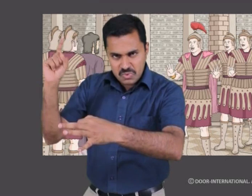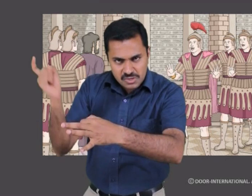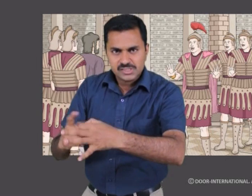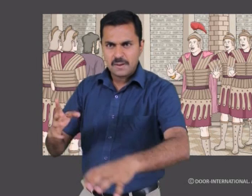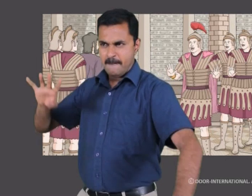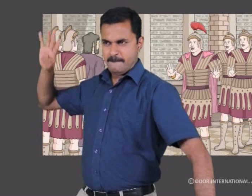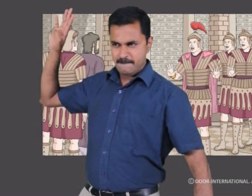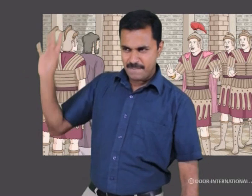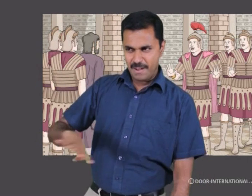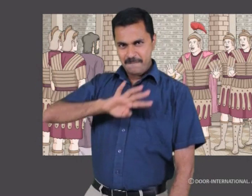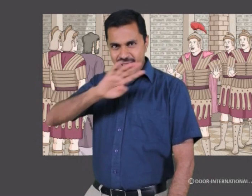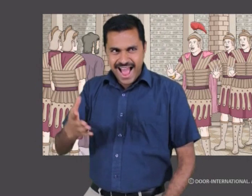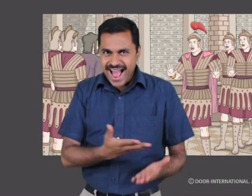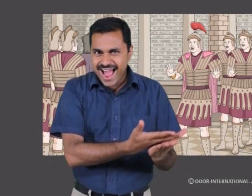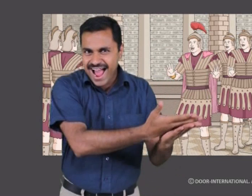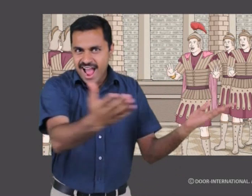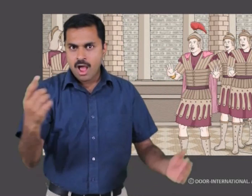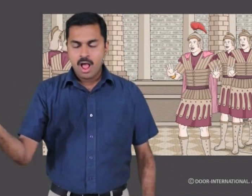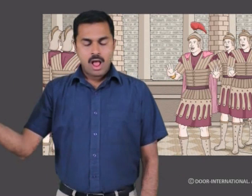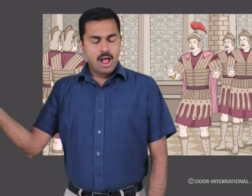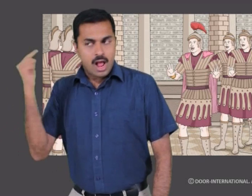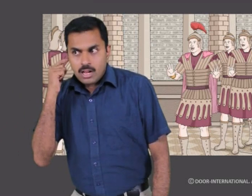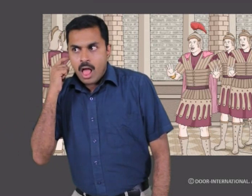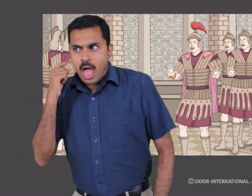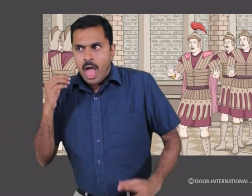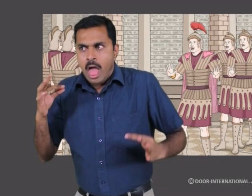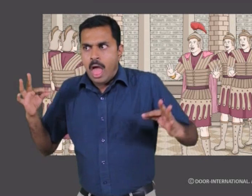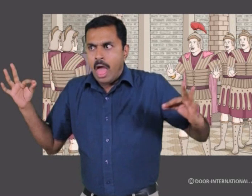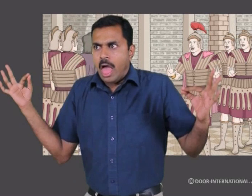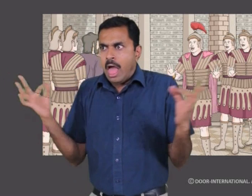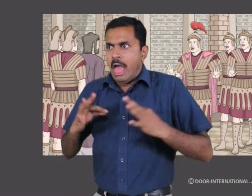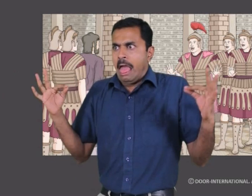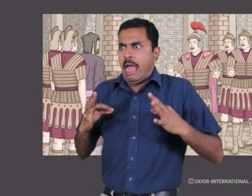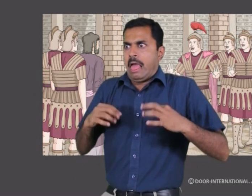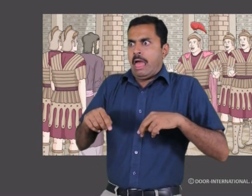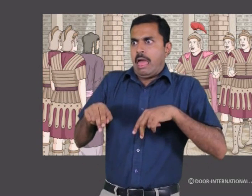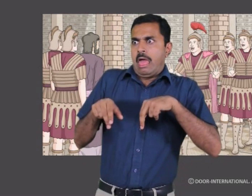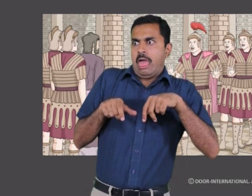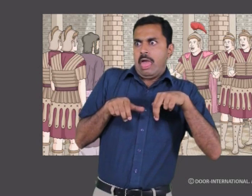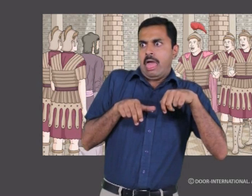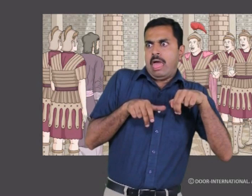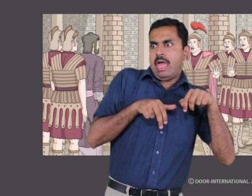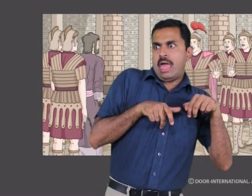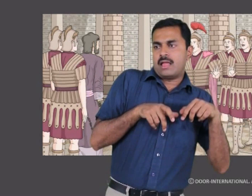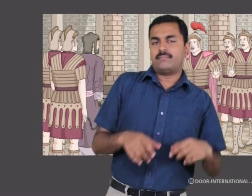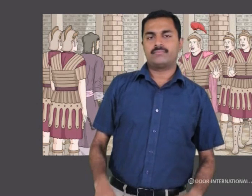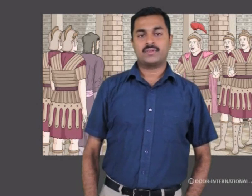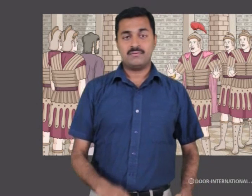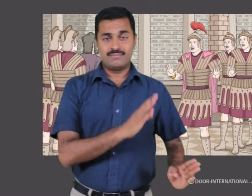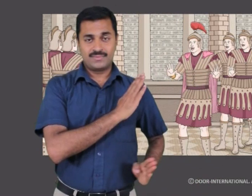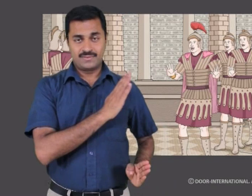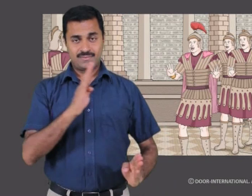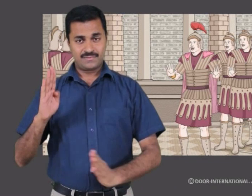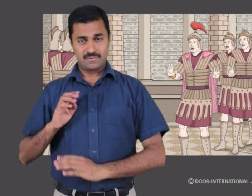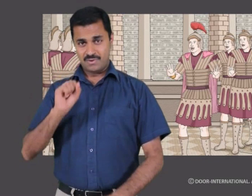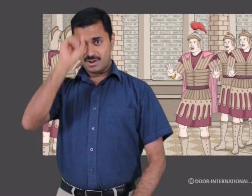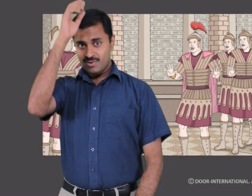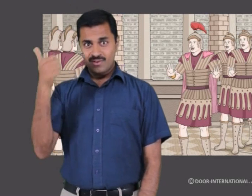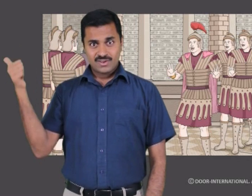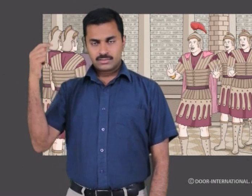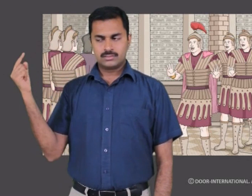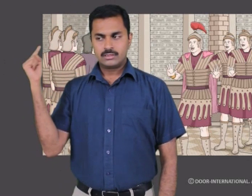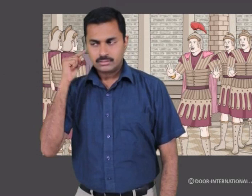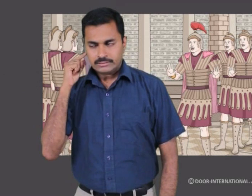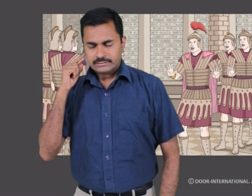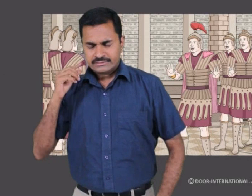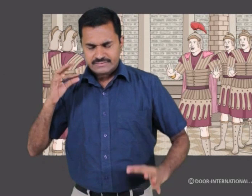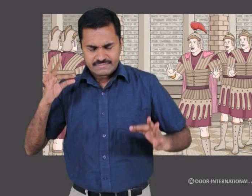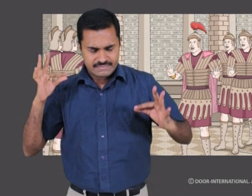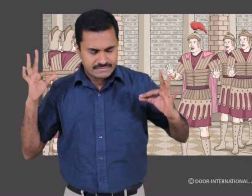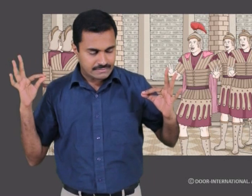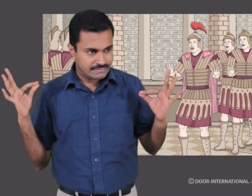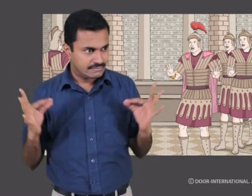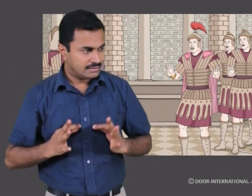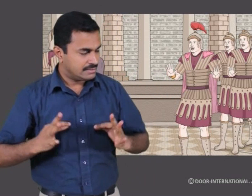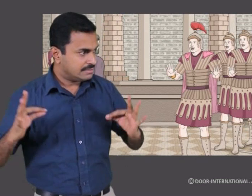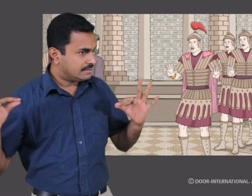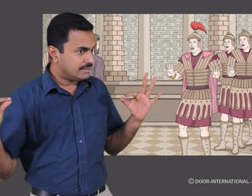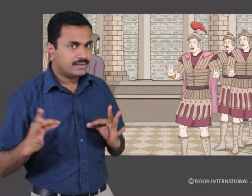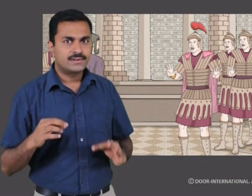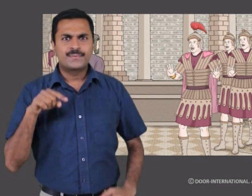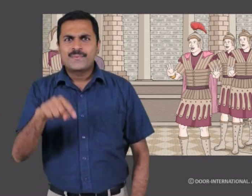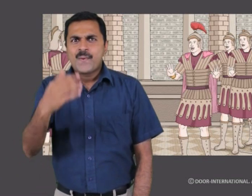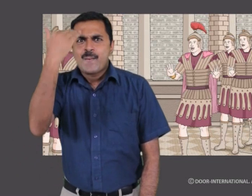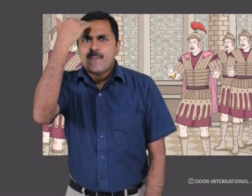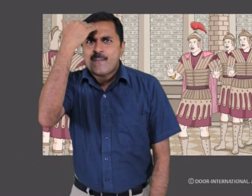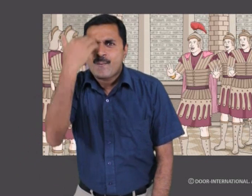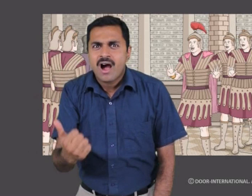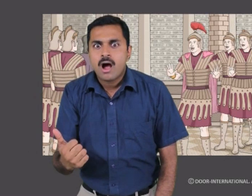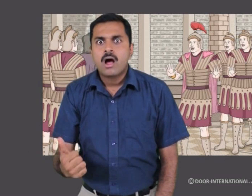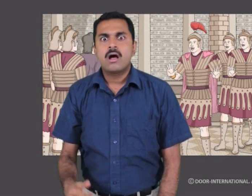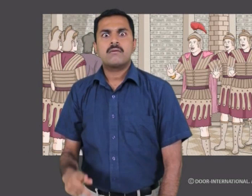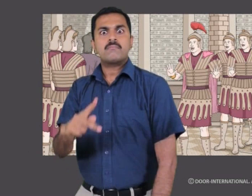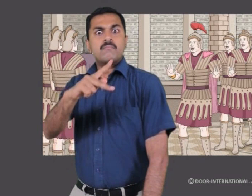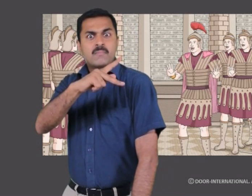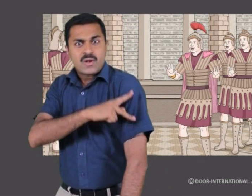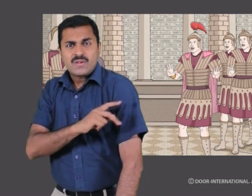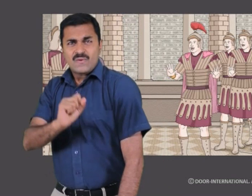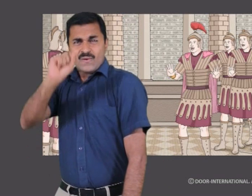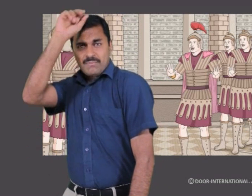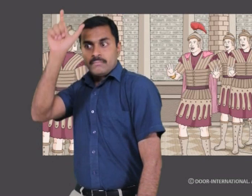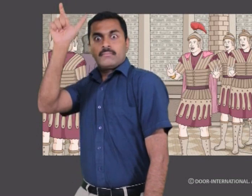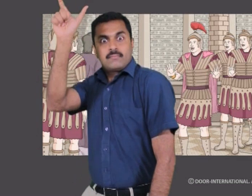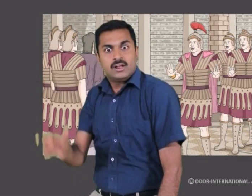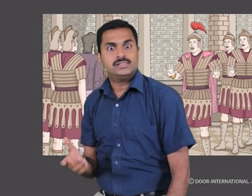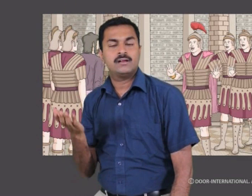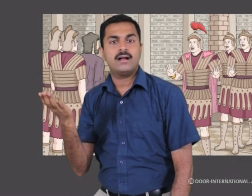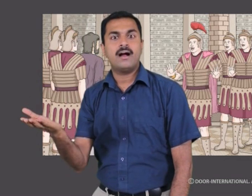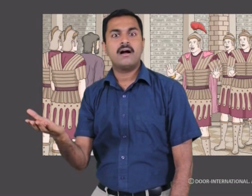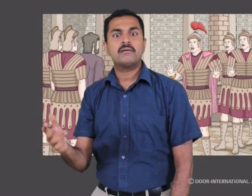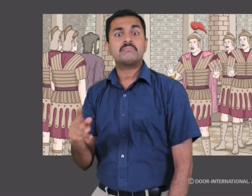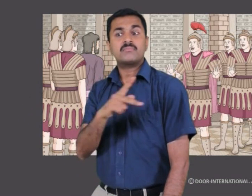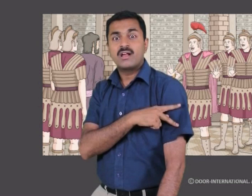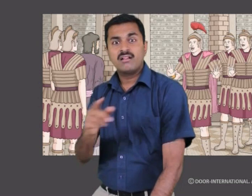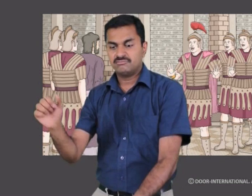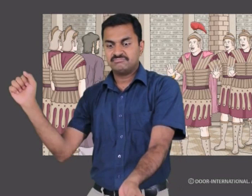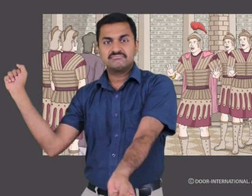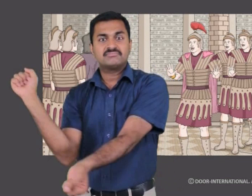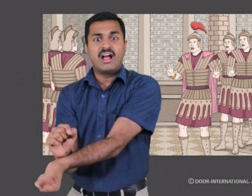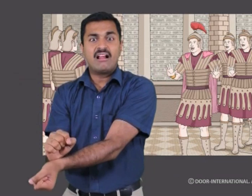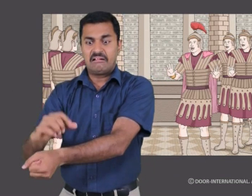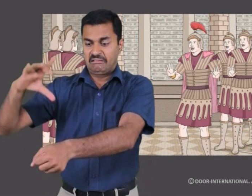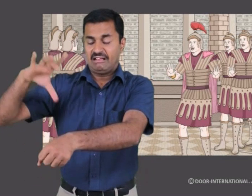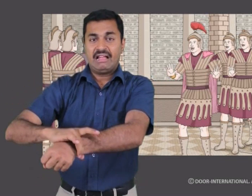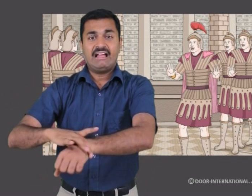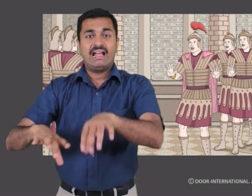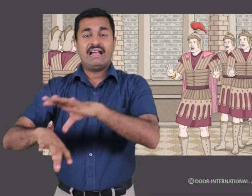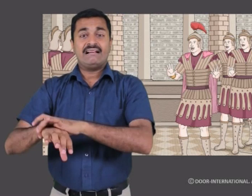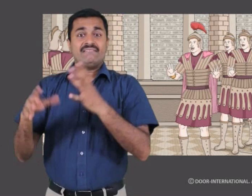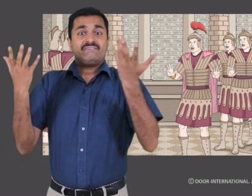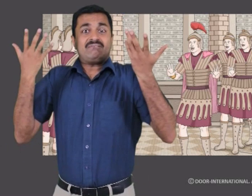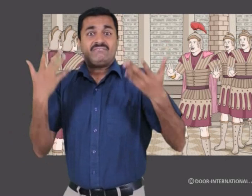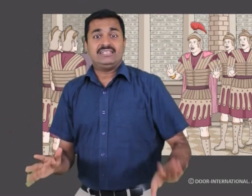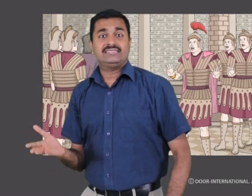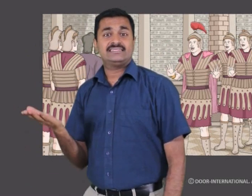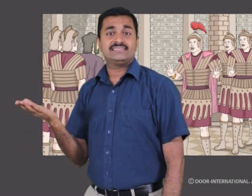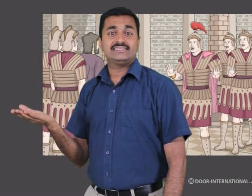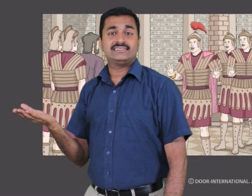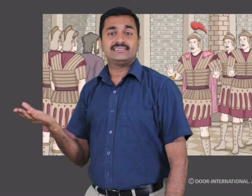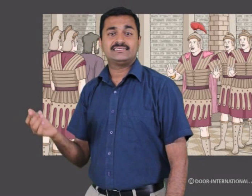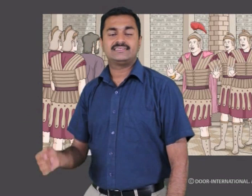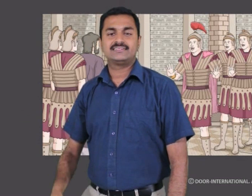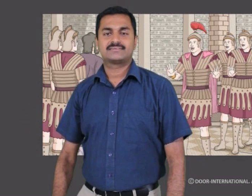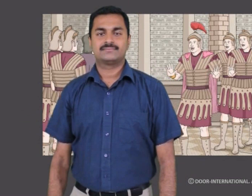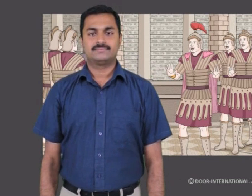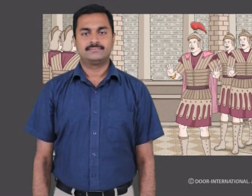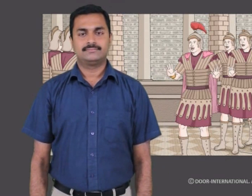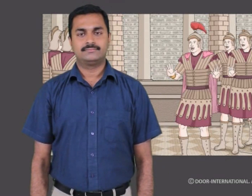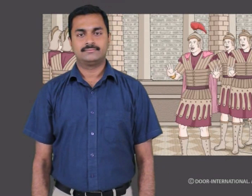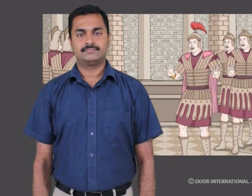The next day the commander, wanting to learn the real reason Paul was accused by the Jews, released him and ordered the chief priests and the whole Sanhedrin to assemble.